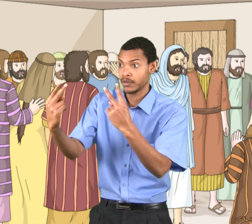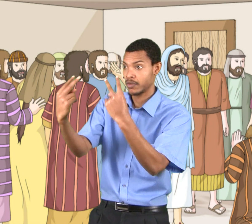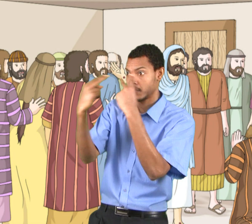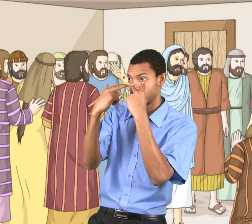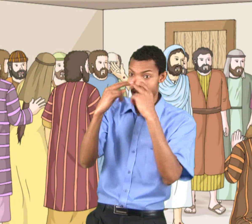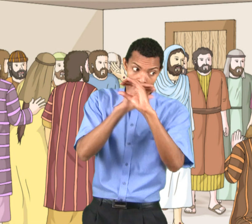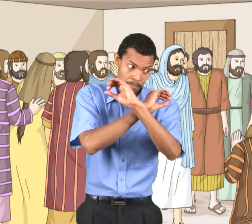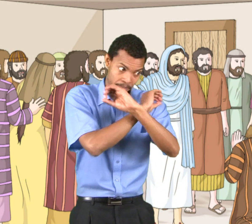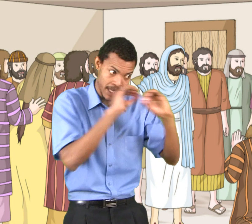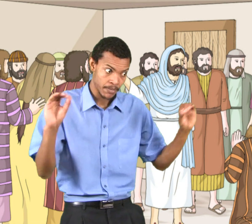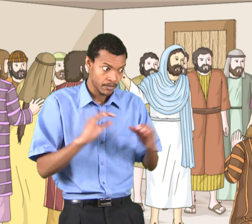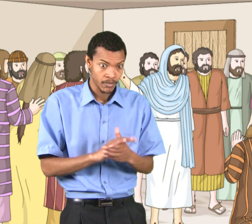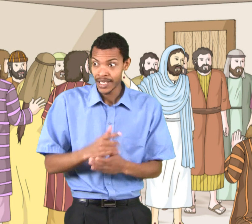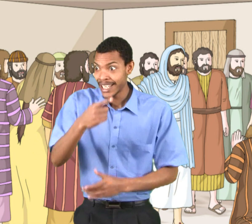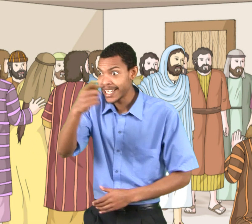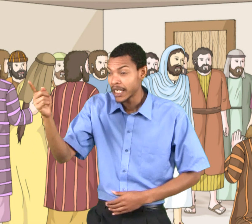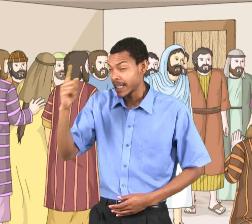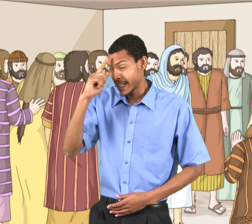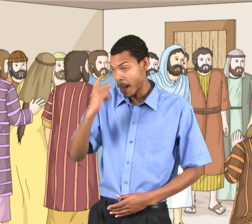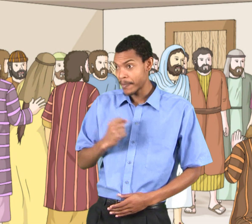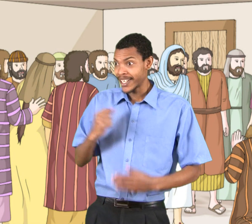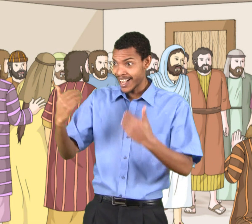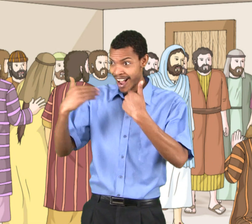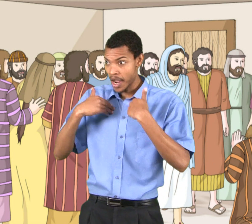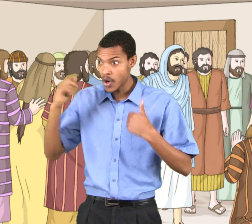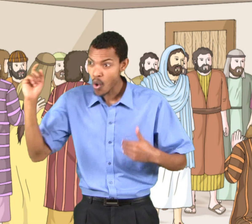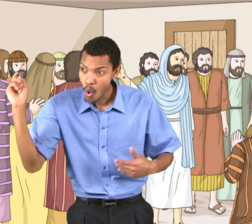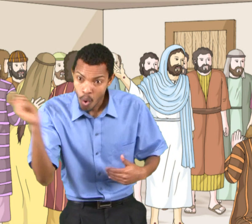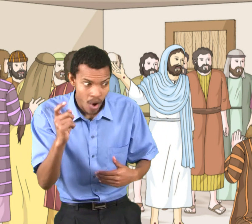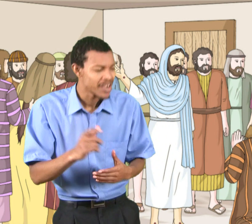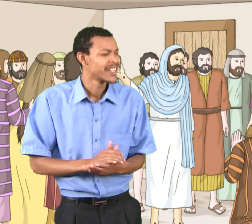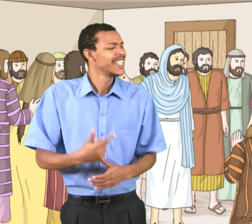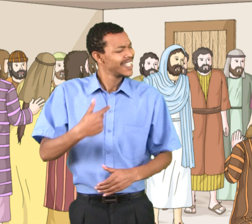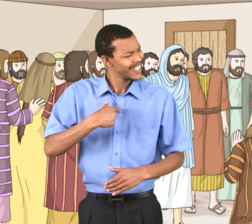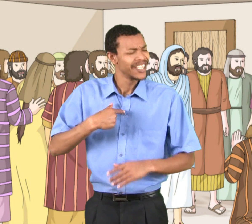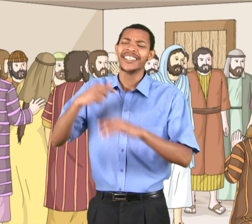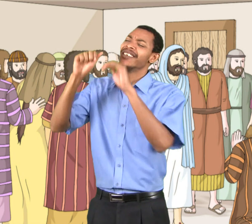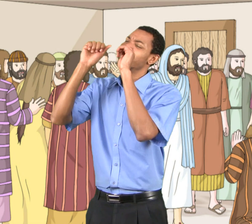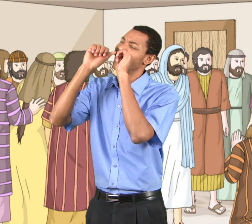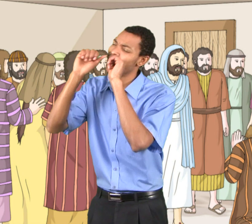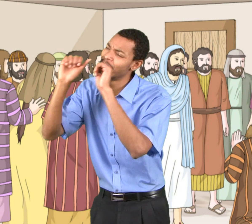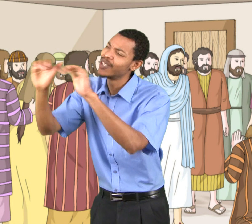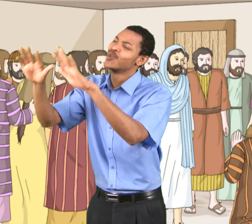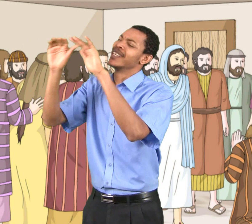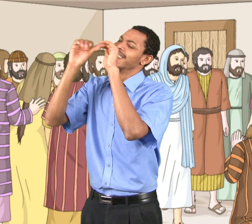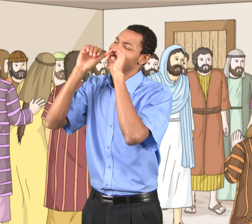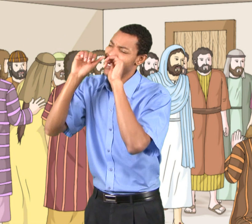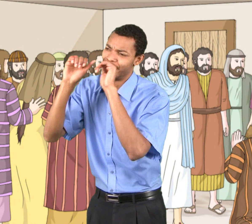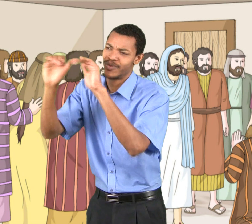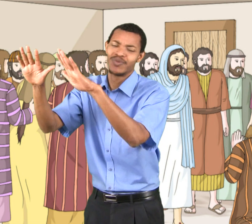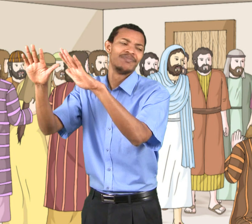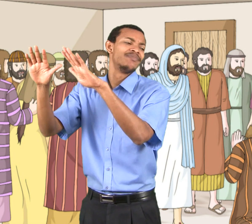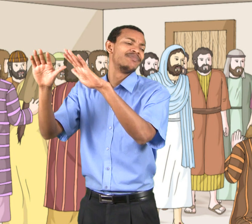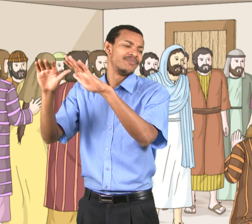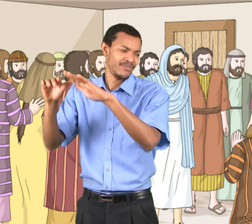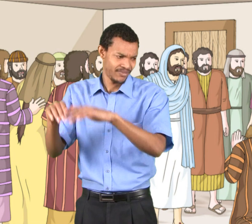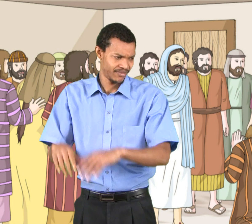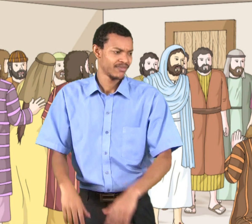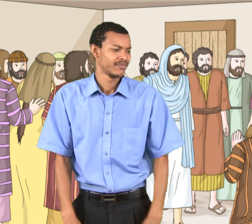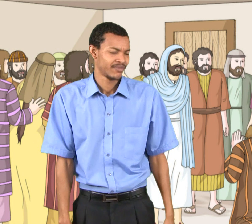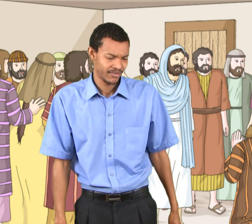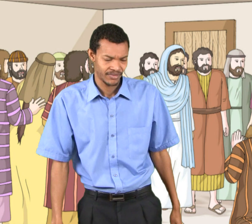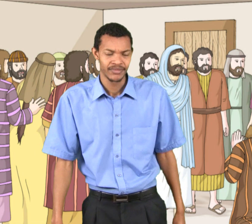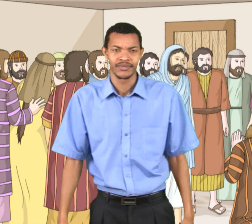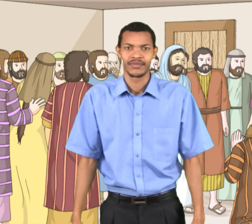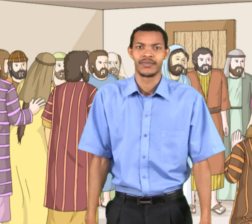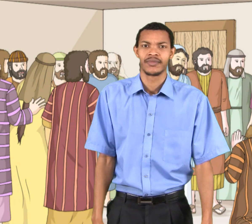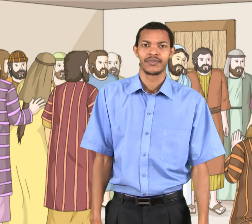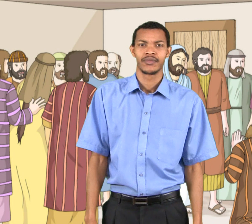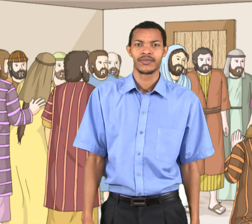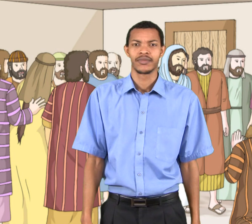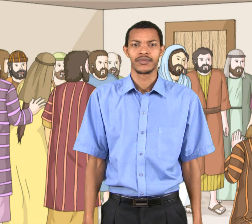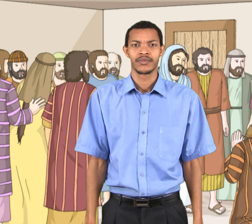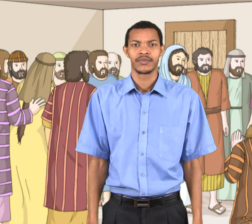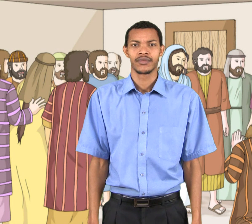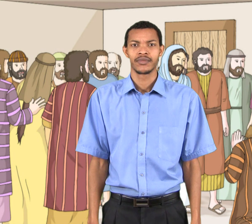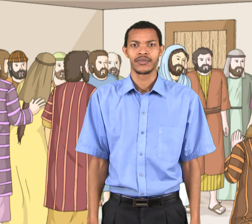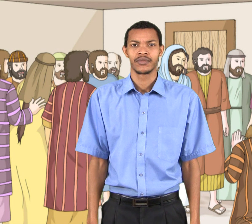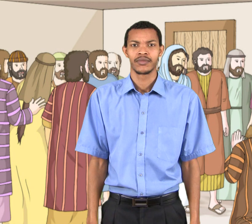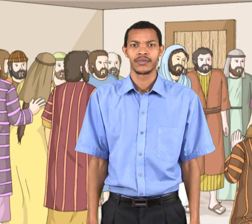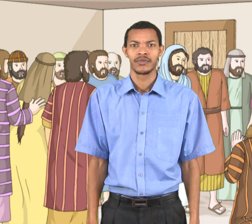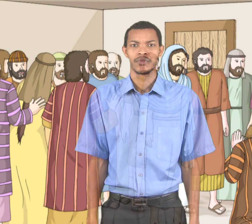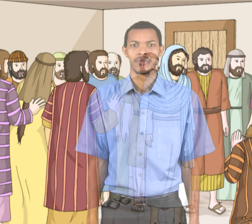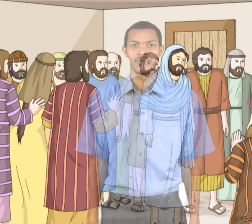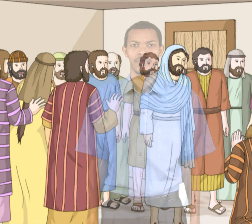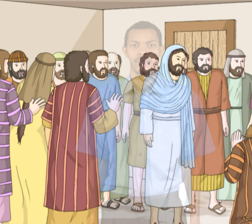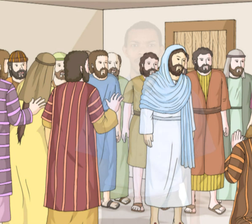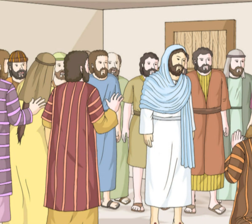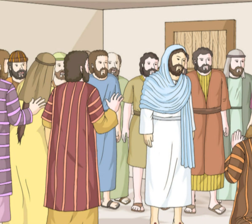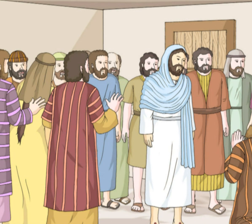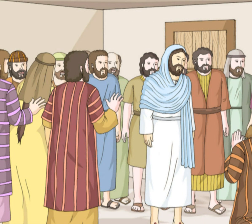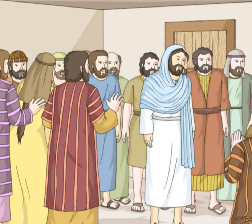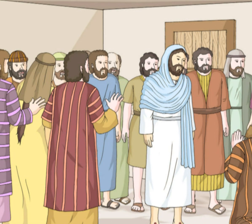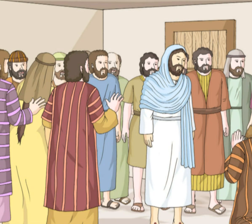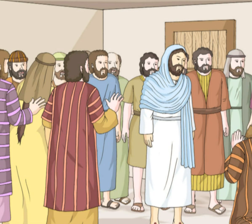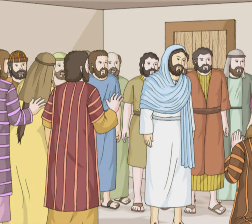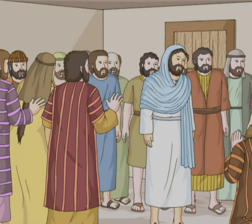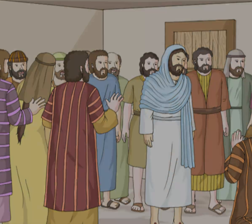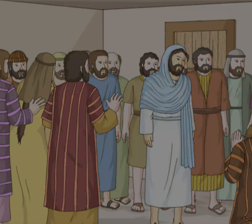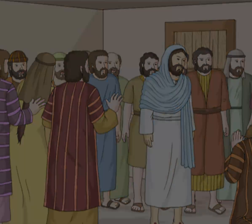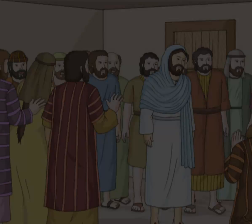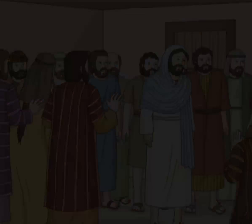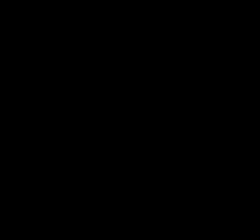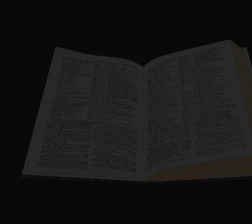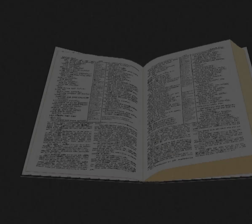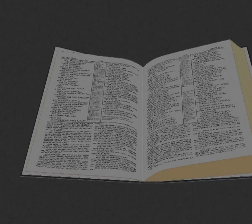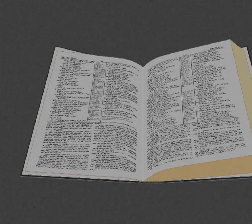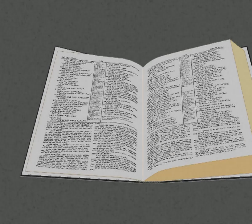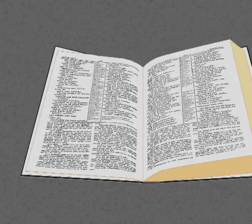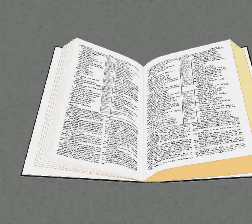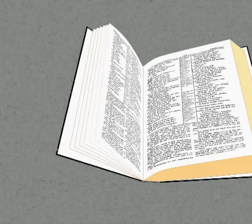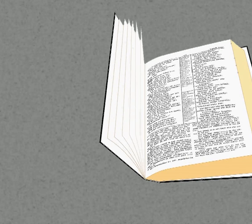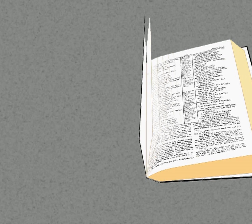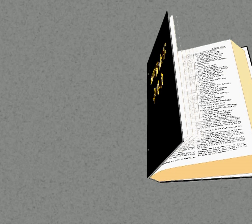blessed are those who have not seen and yet have believed.”